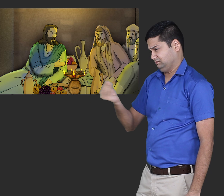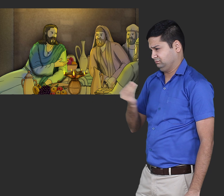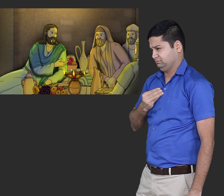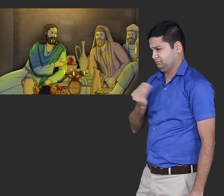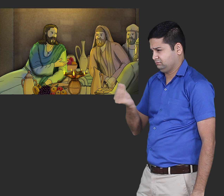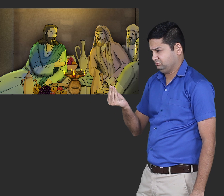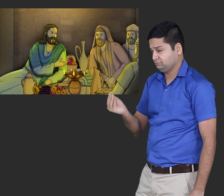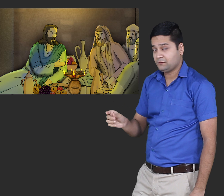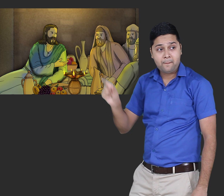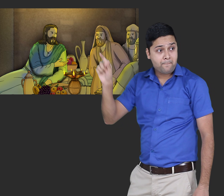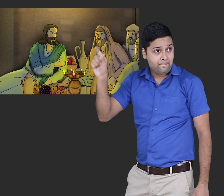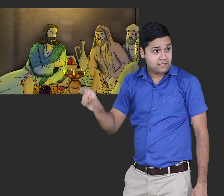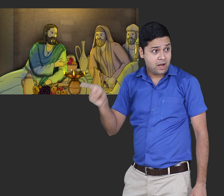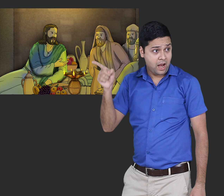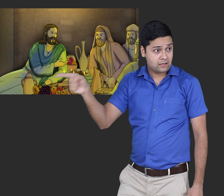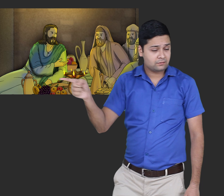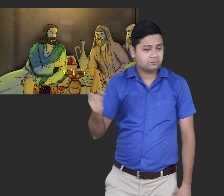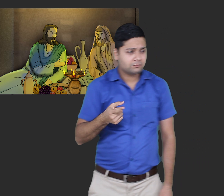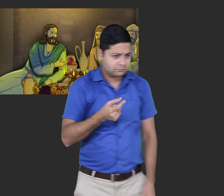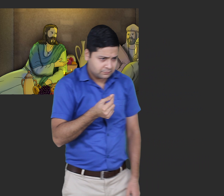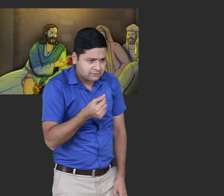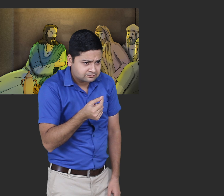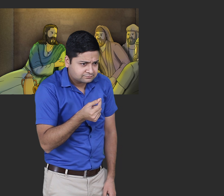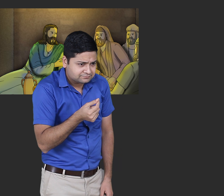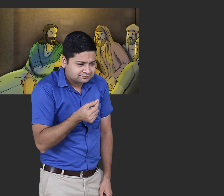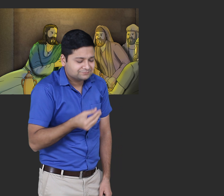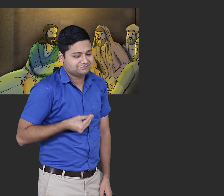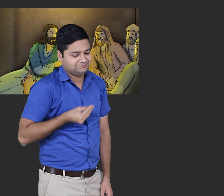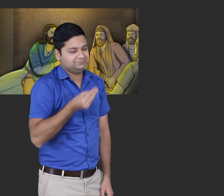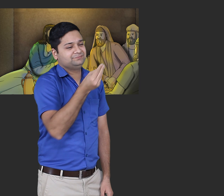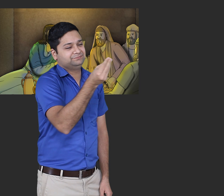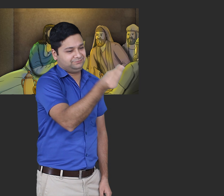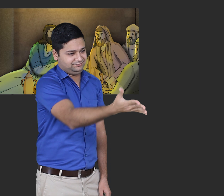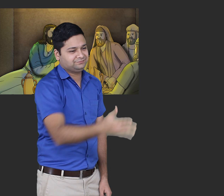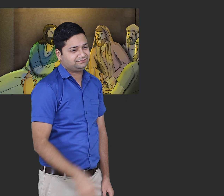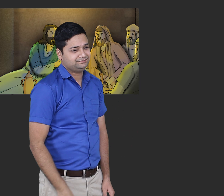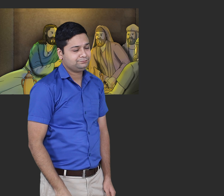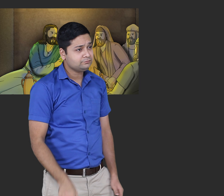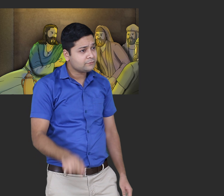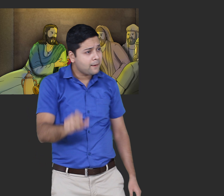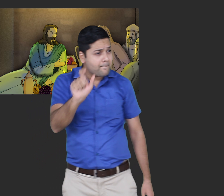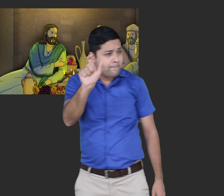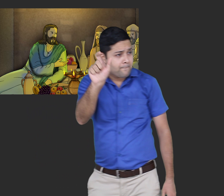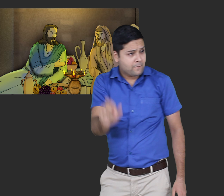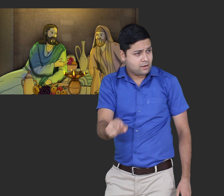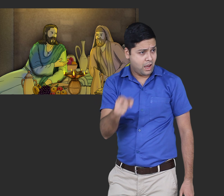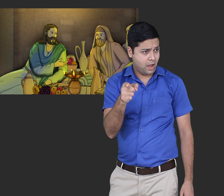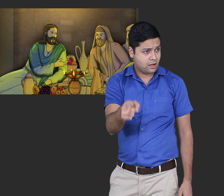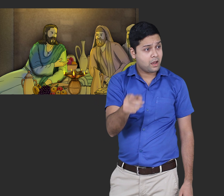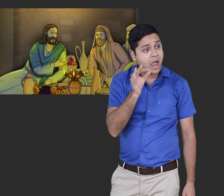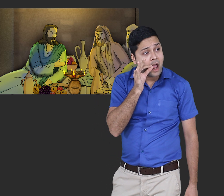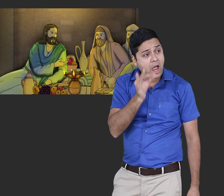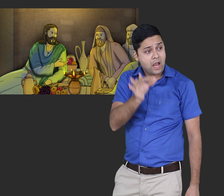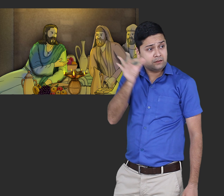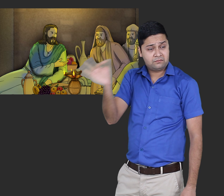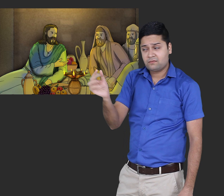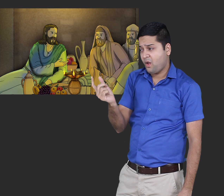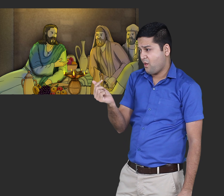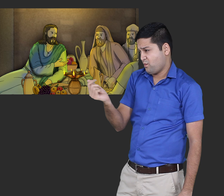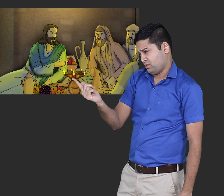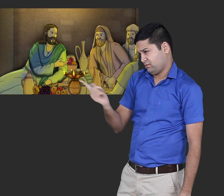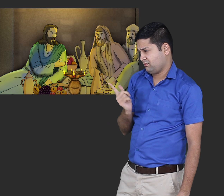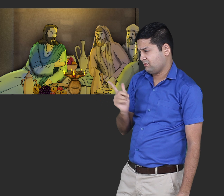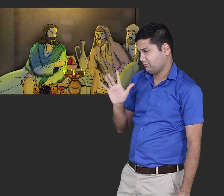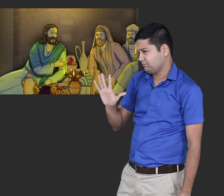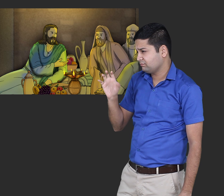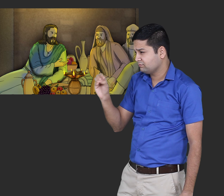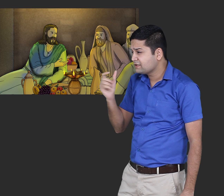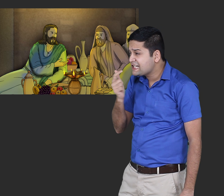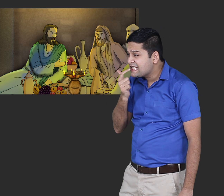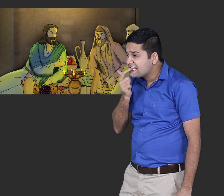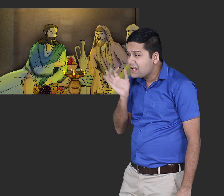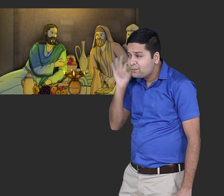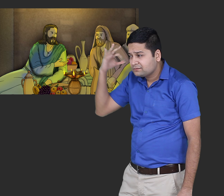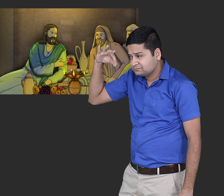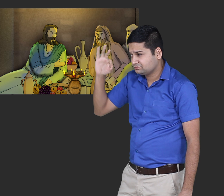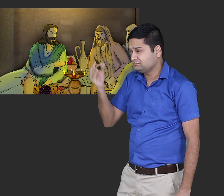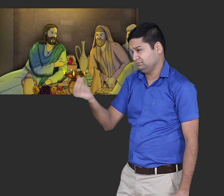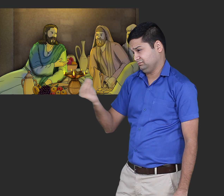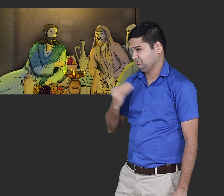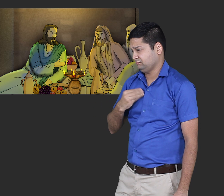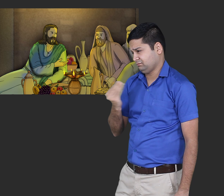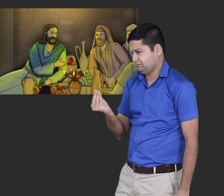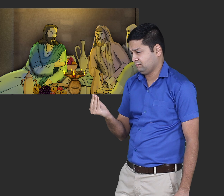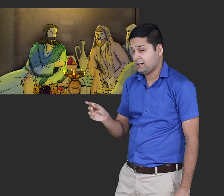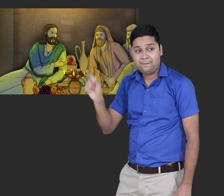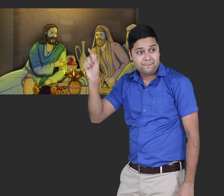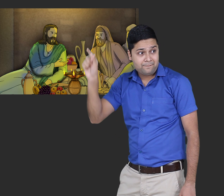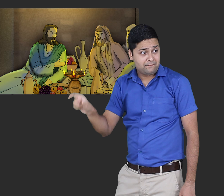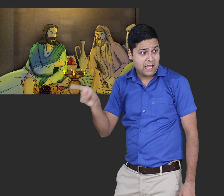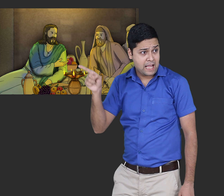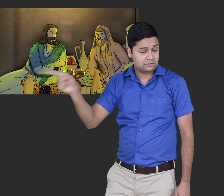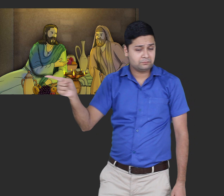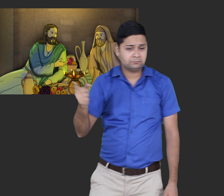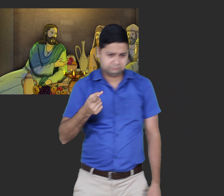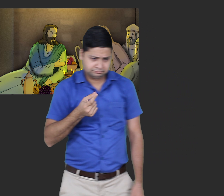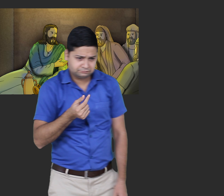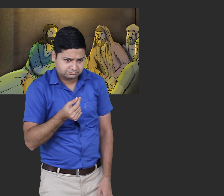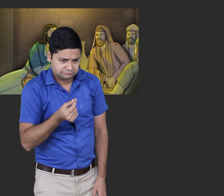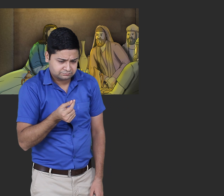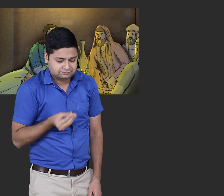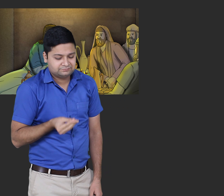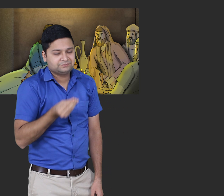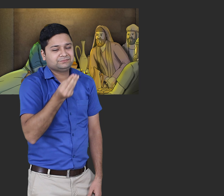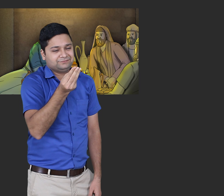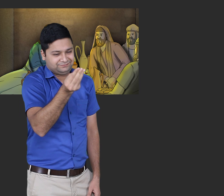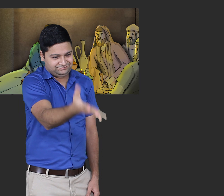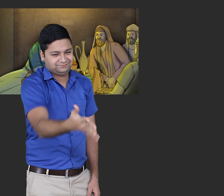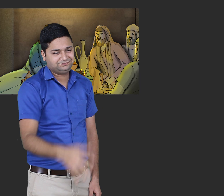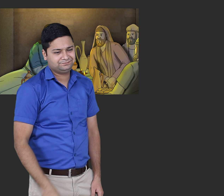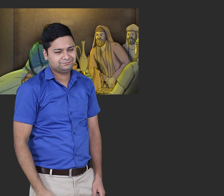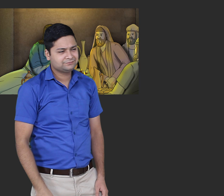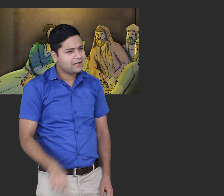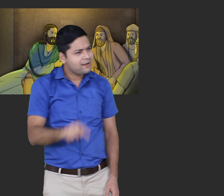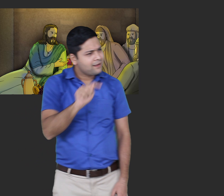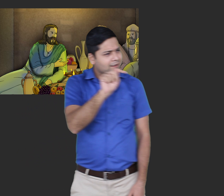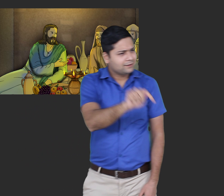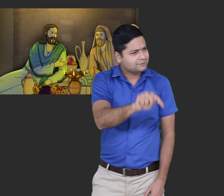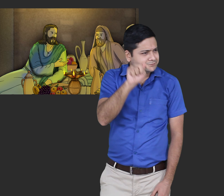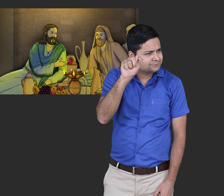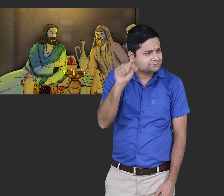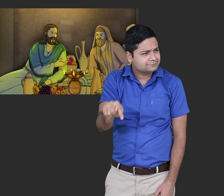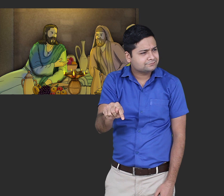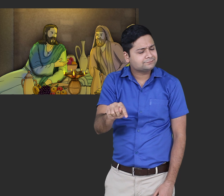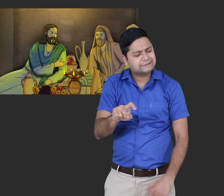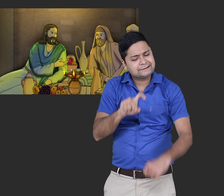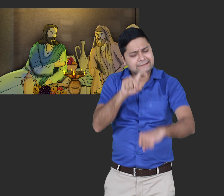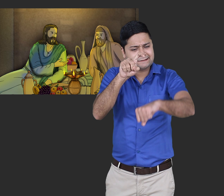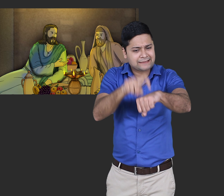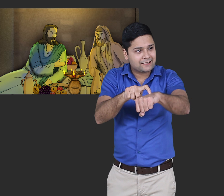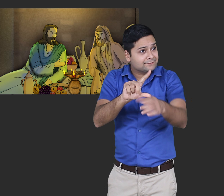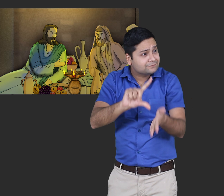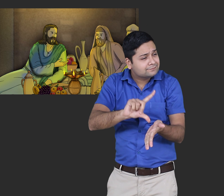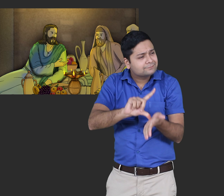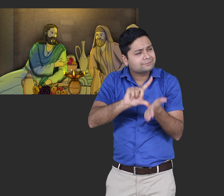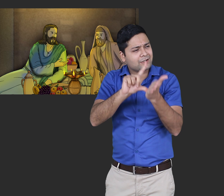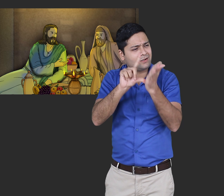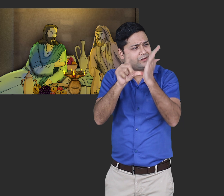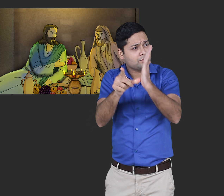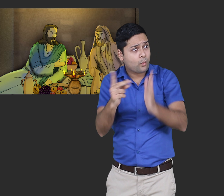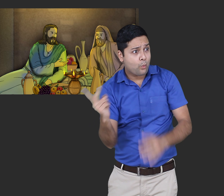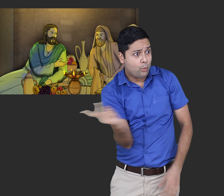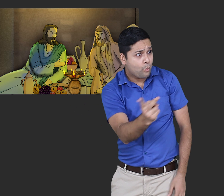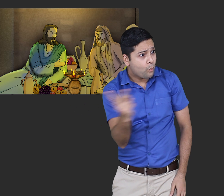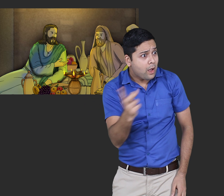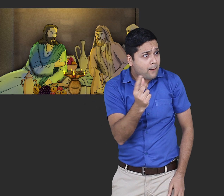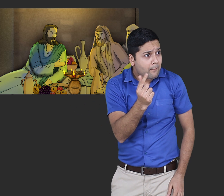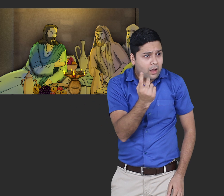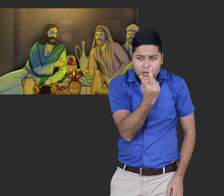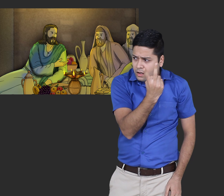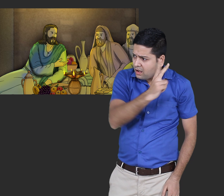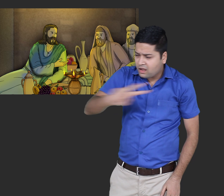One owed him five hundred denarii, and the other fifty.